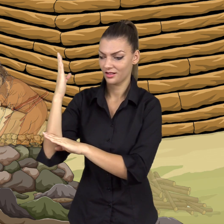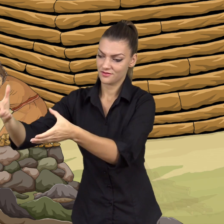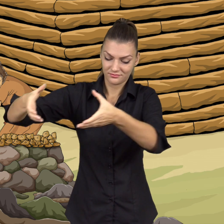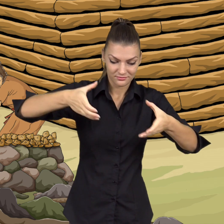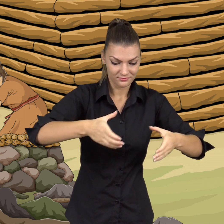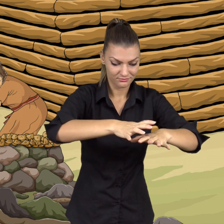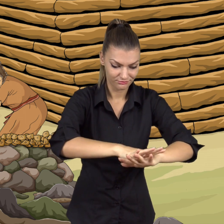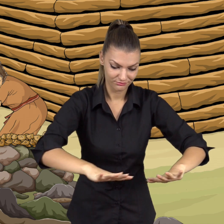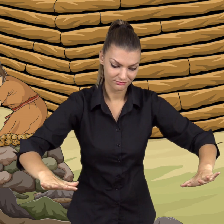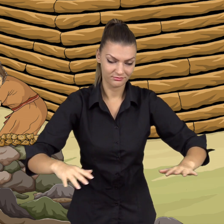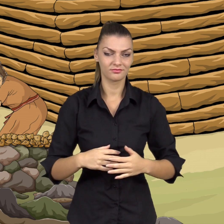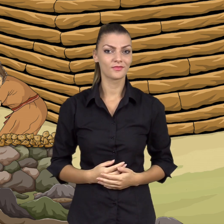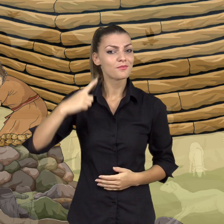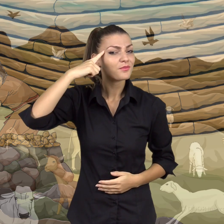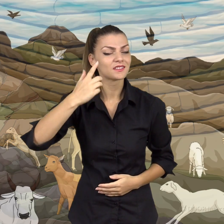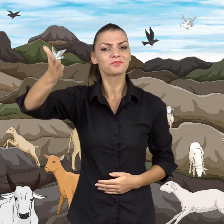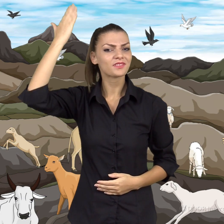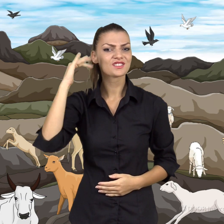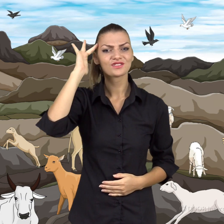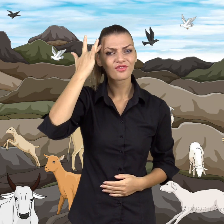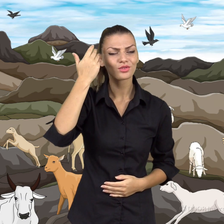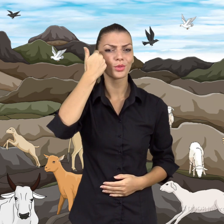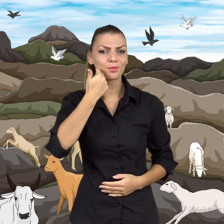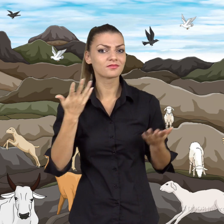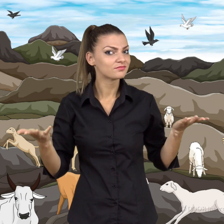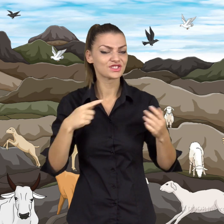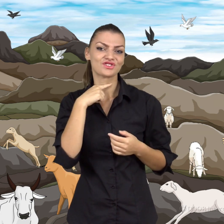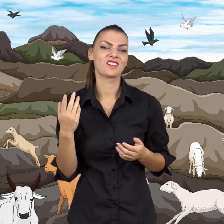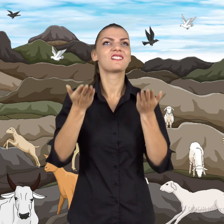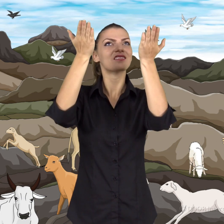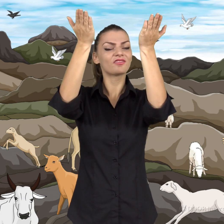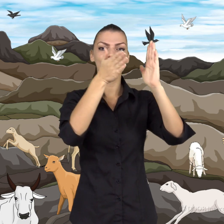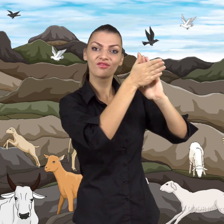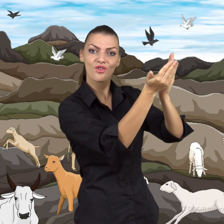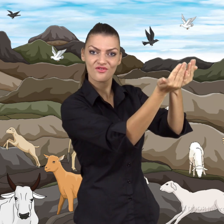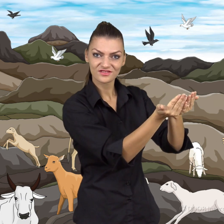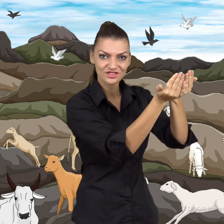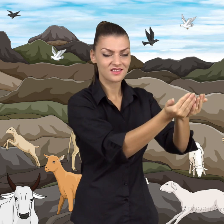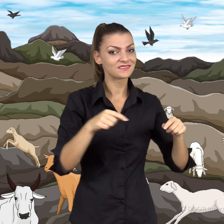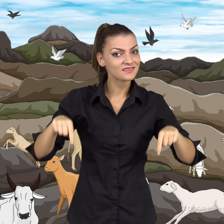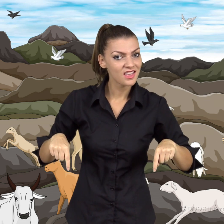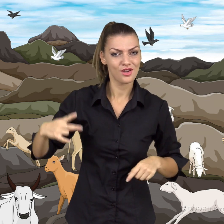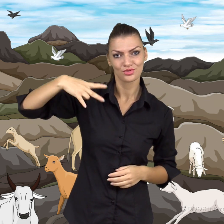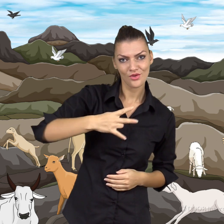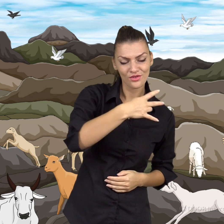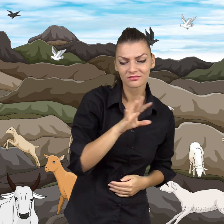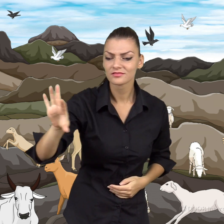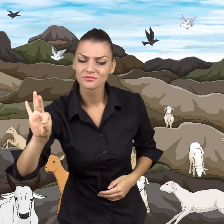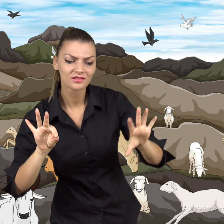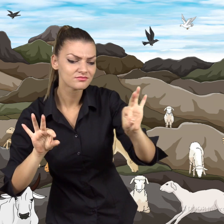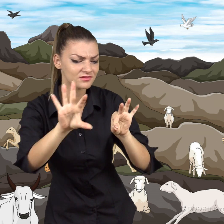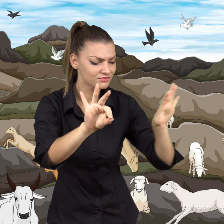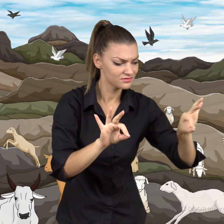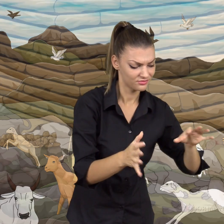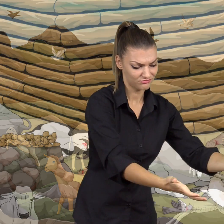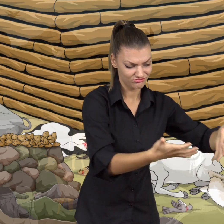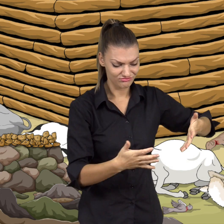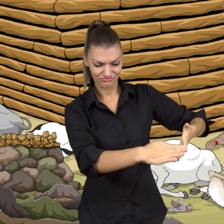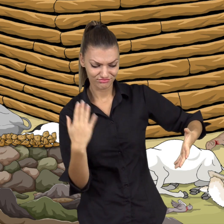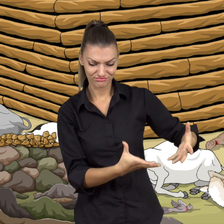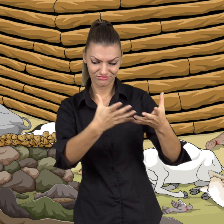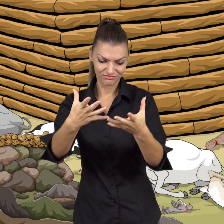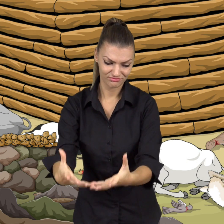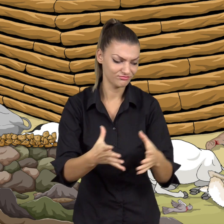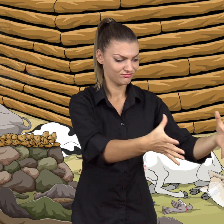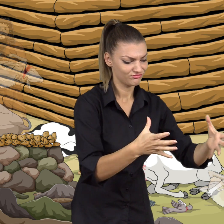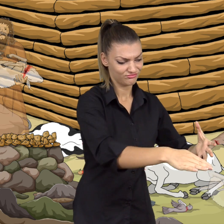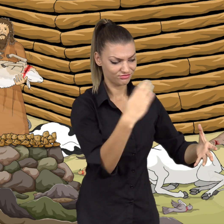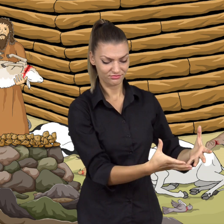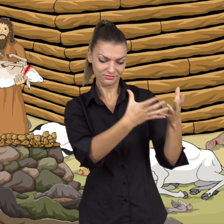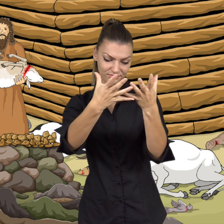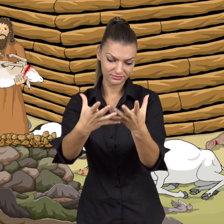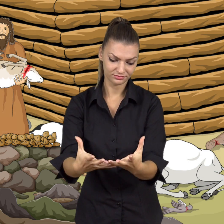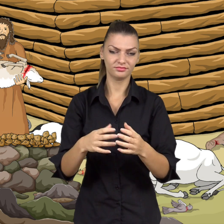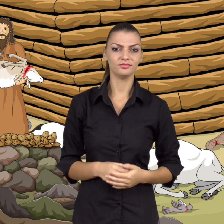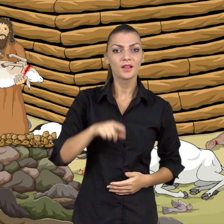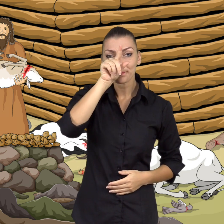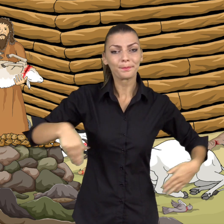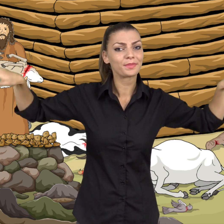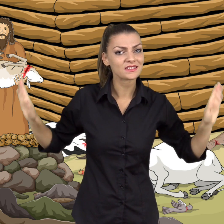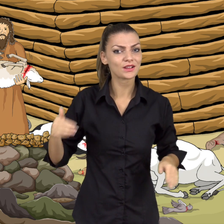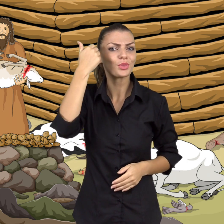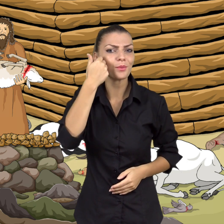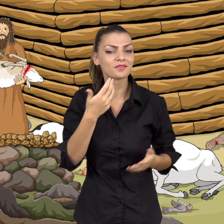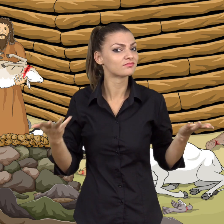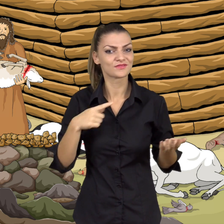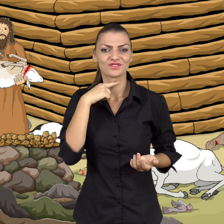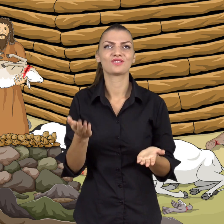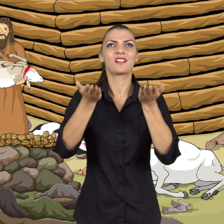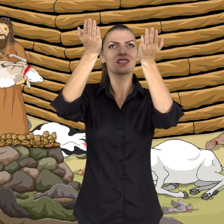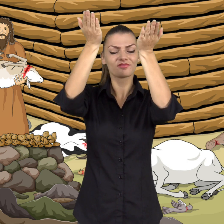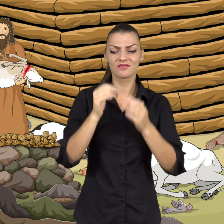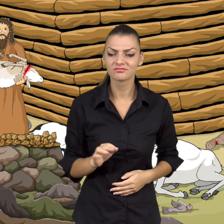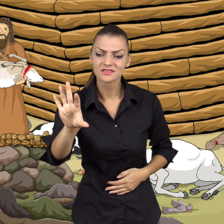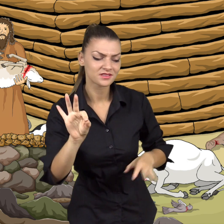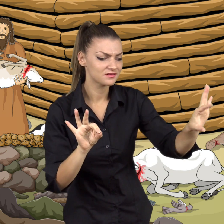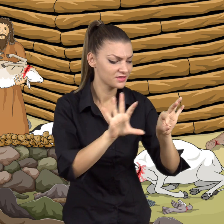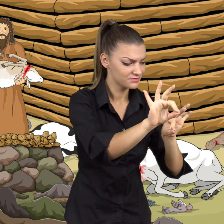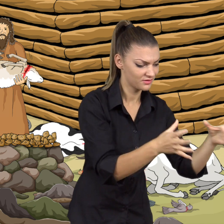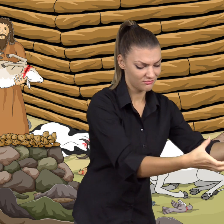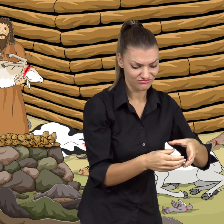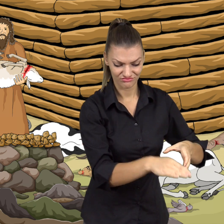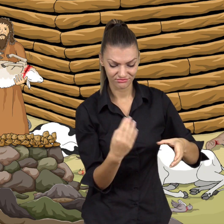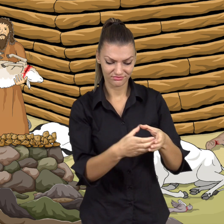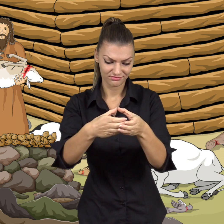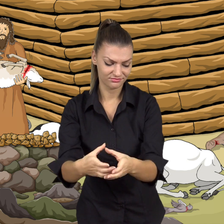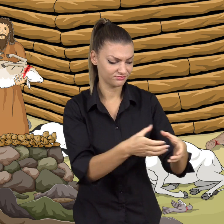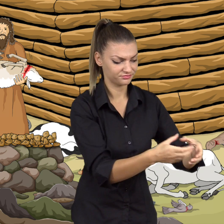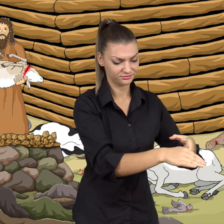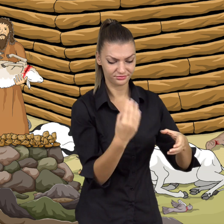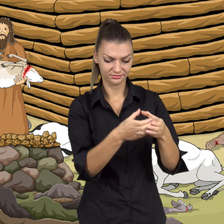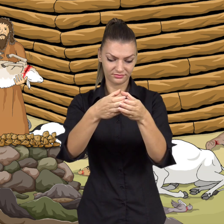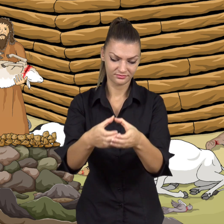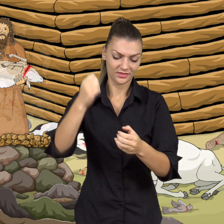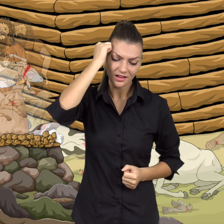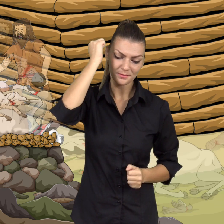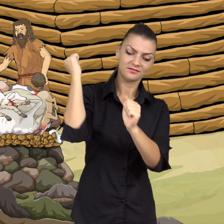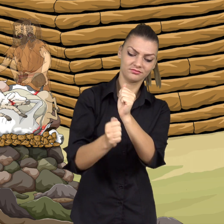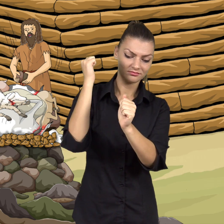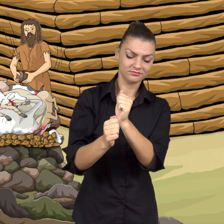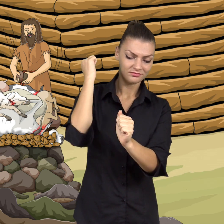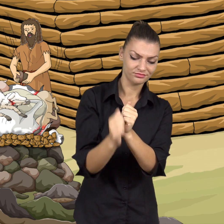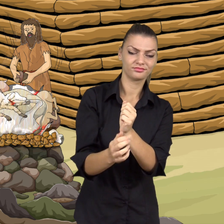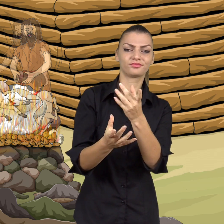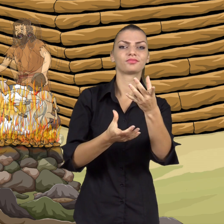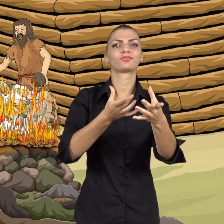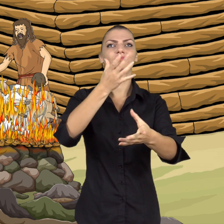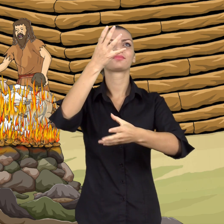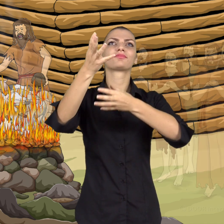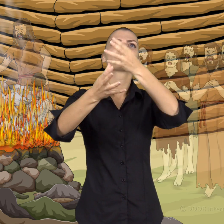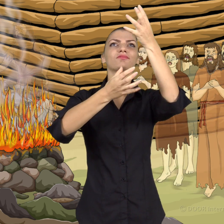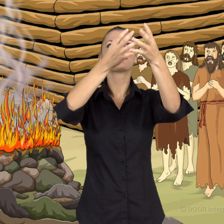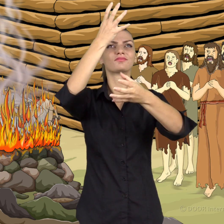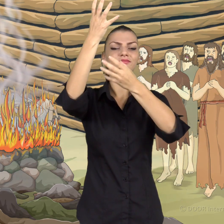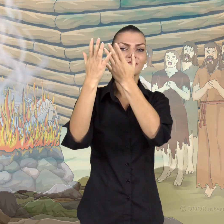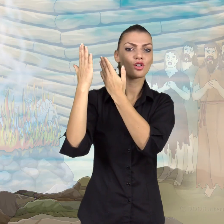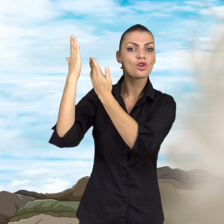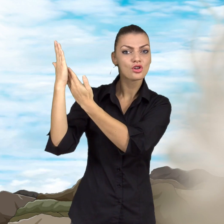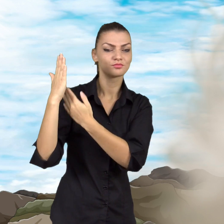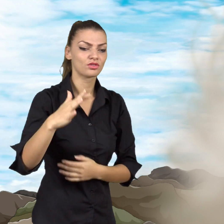And taking from every kind of clean animal and clean bird, he offered burnt offerings on the altar.